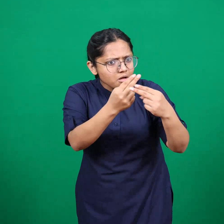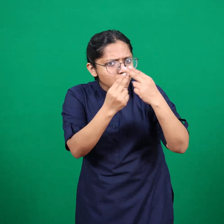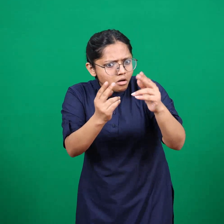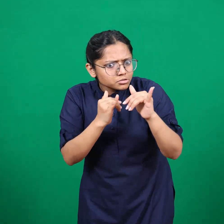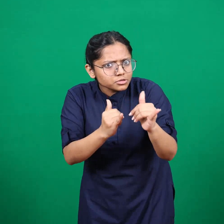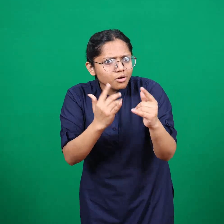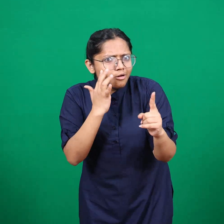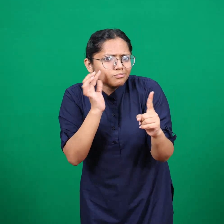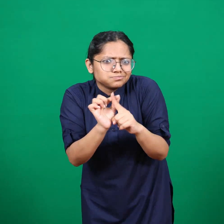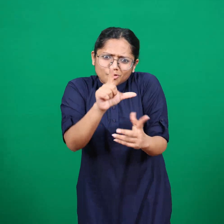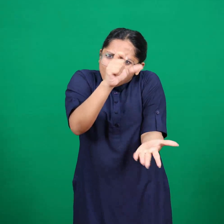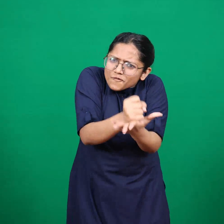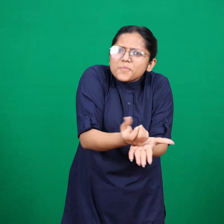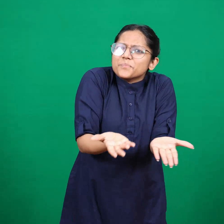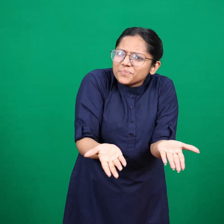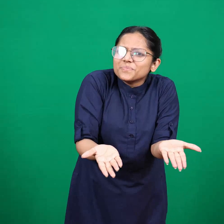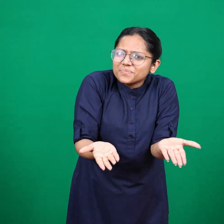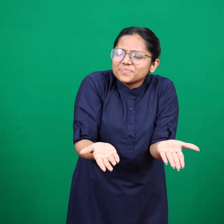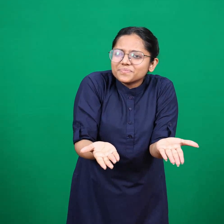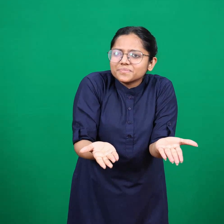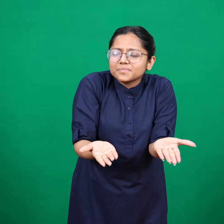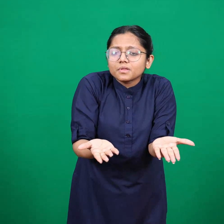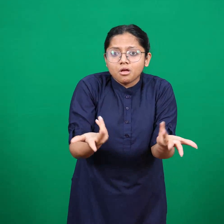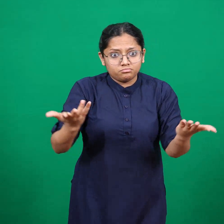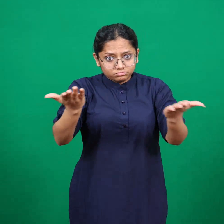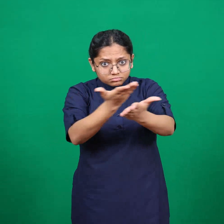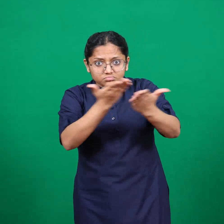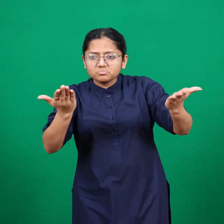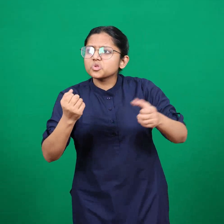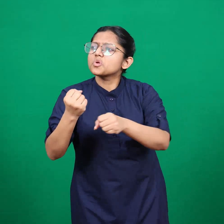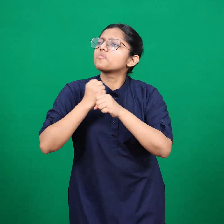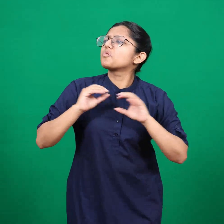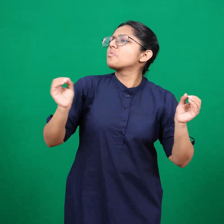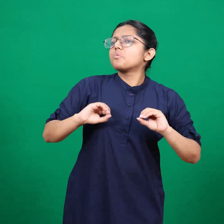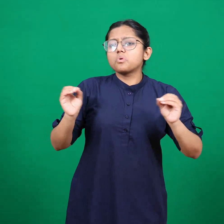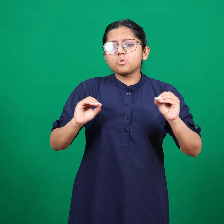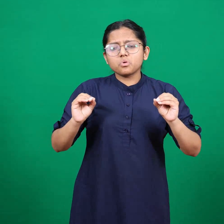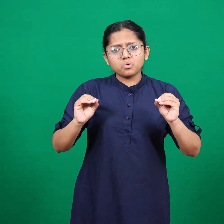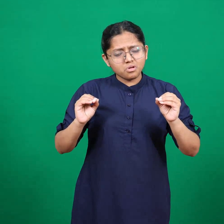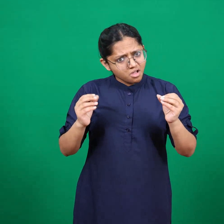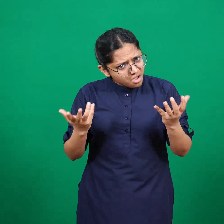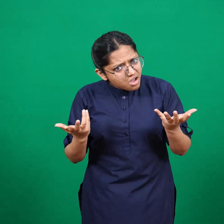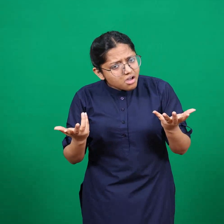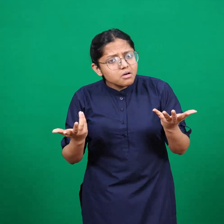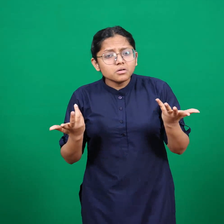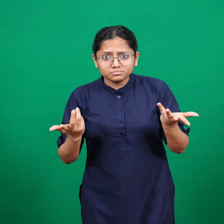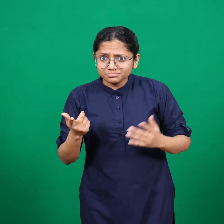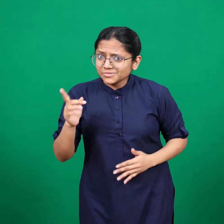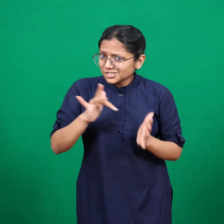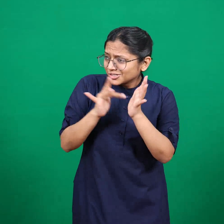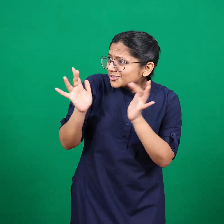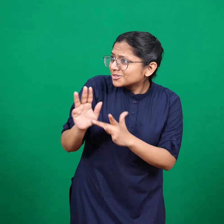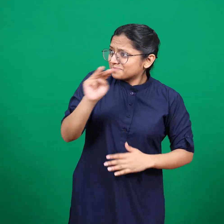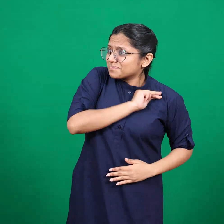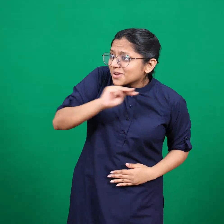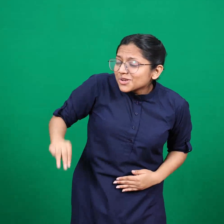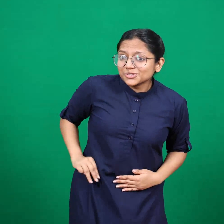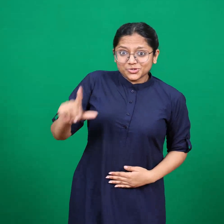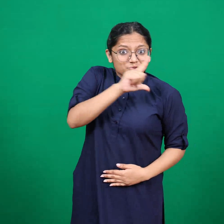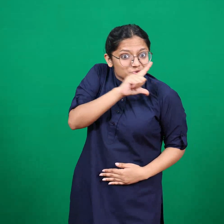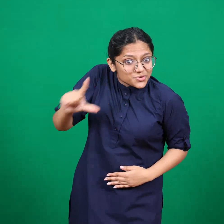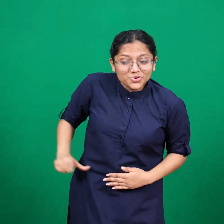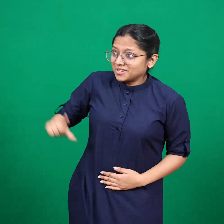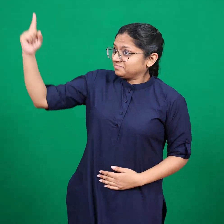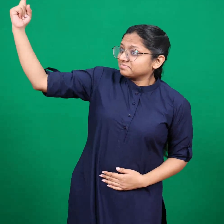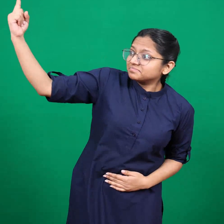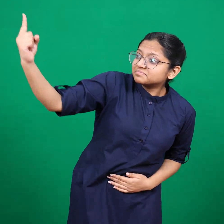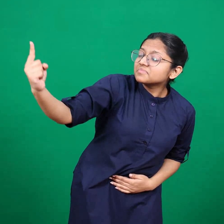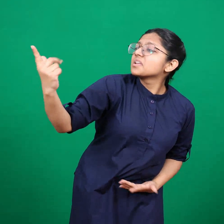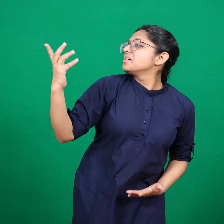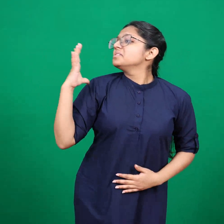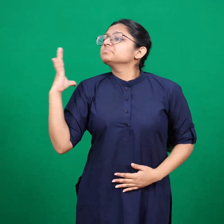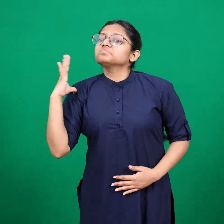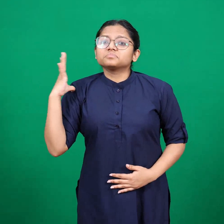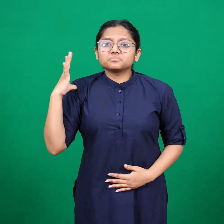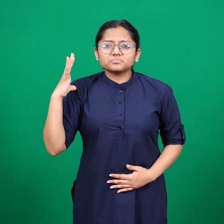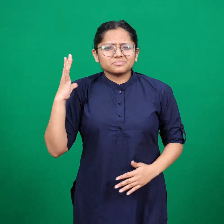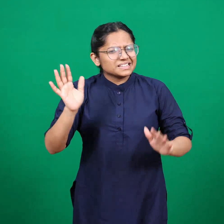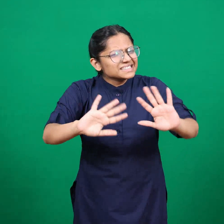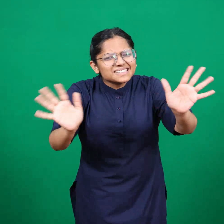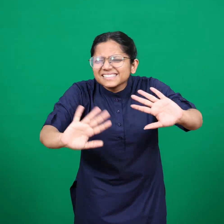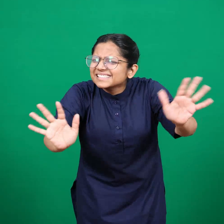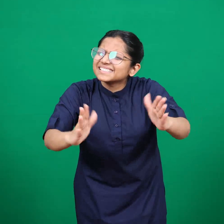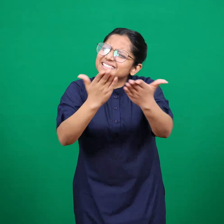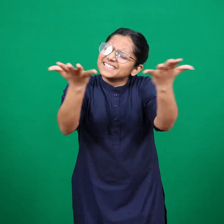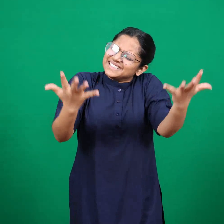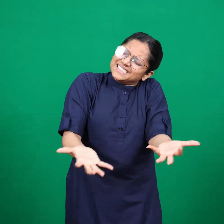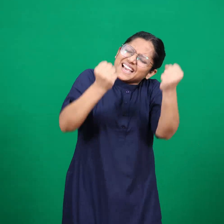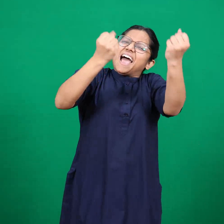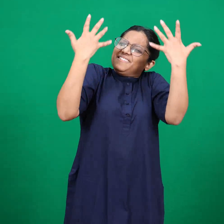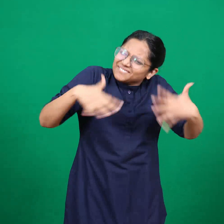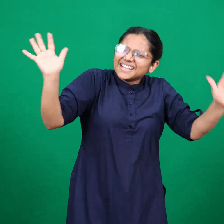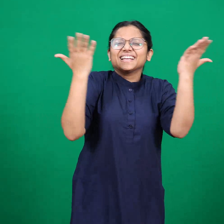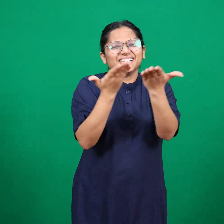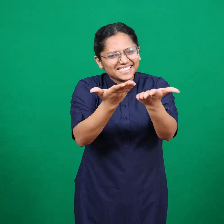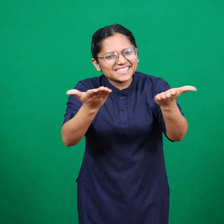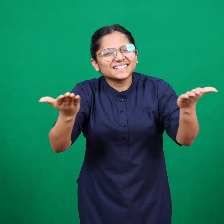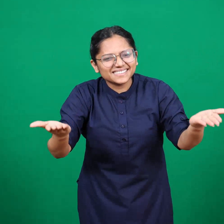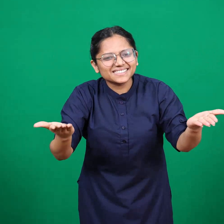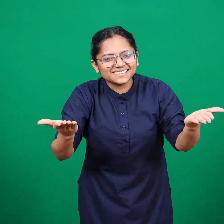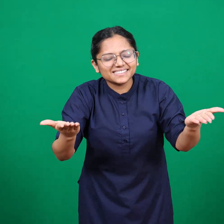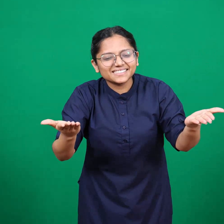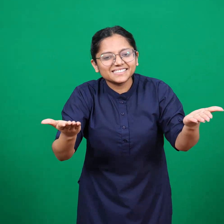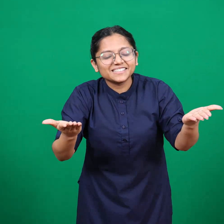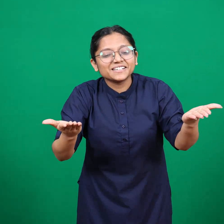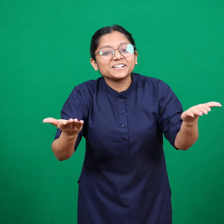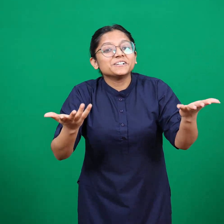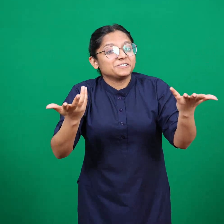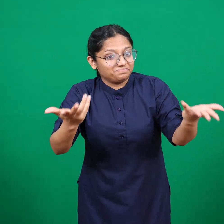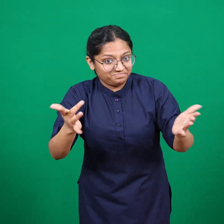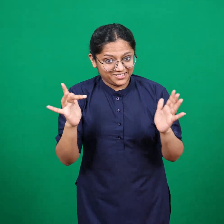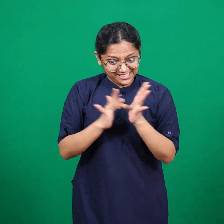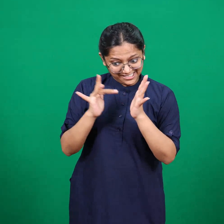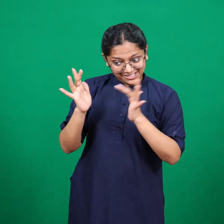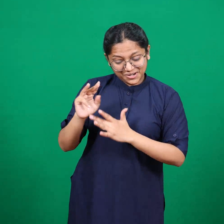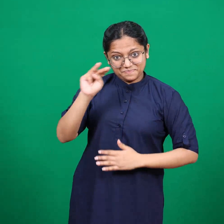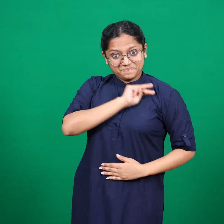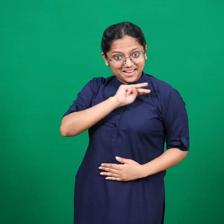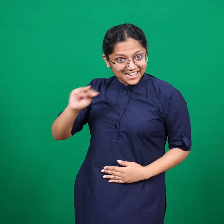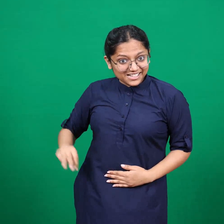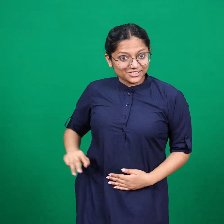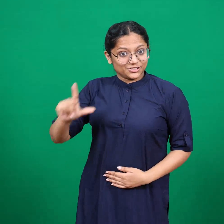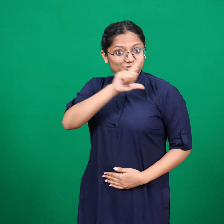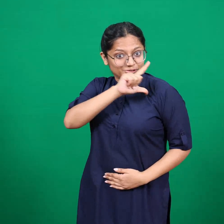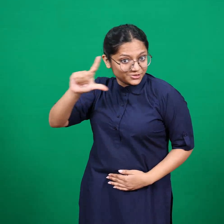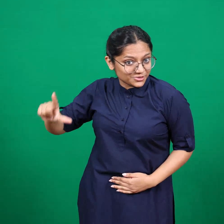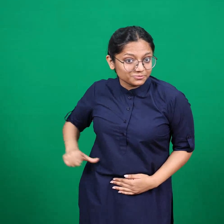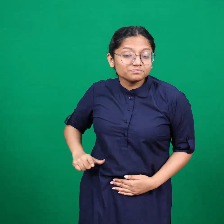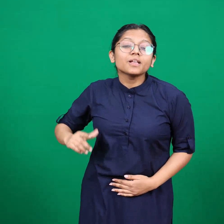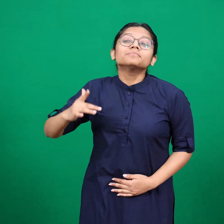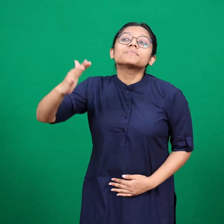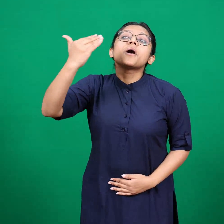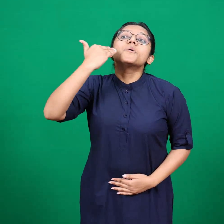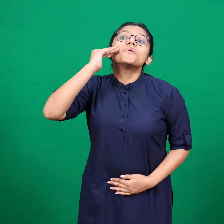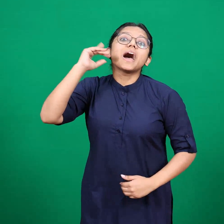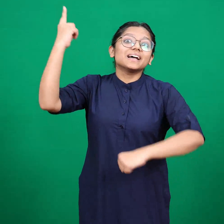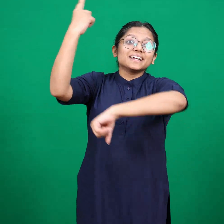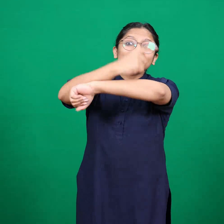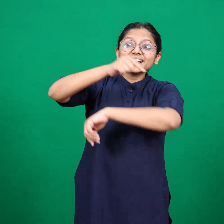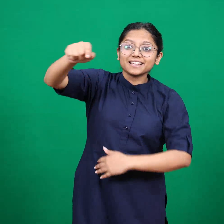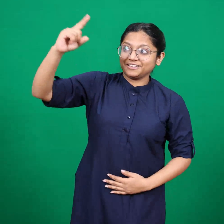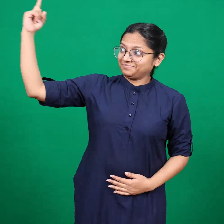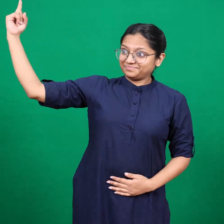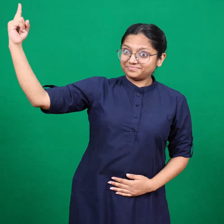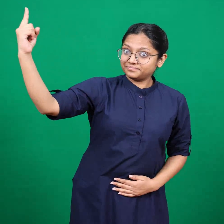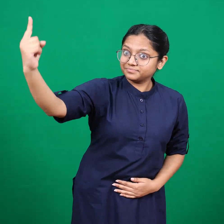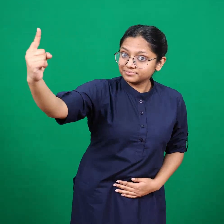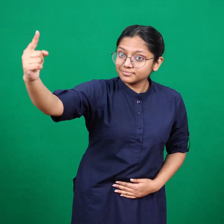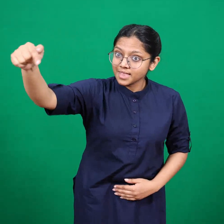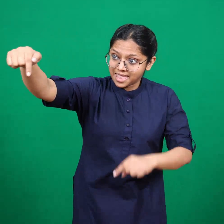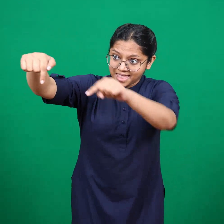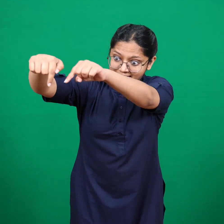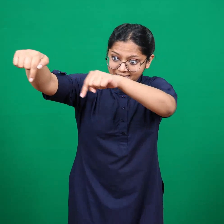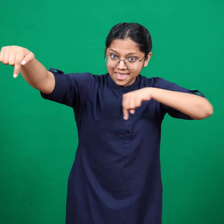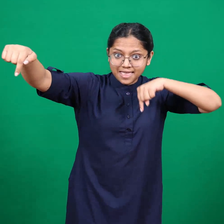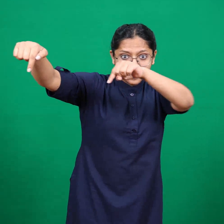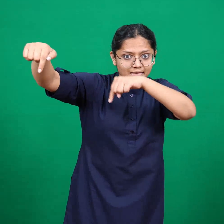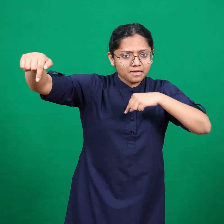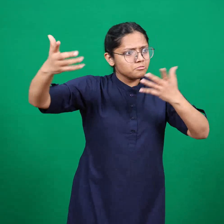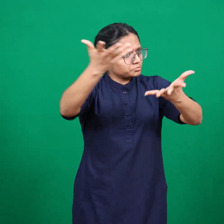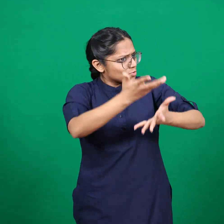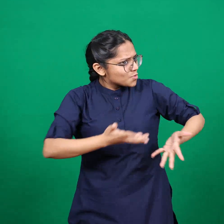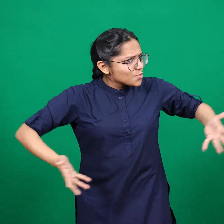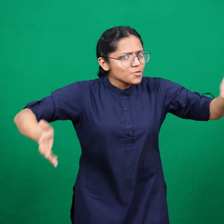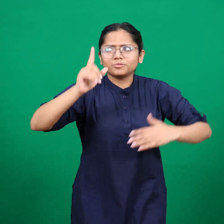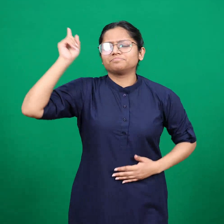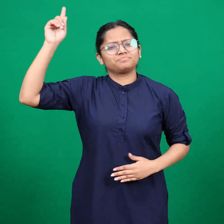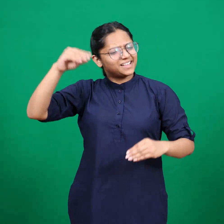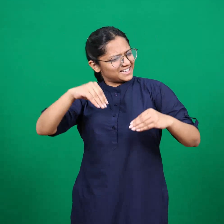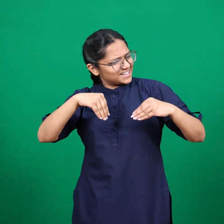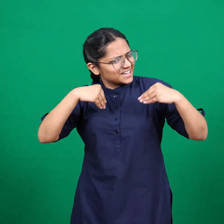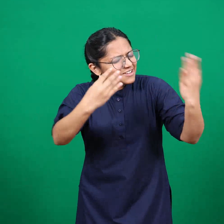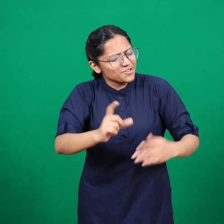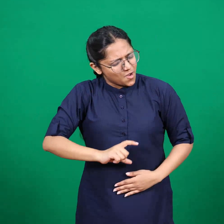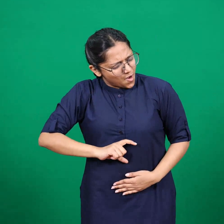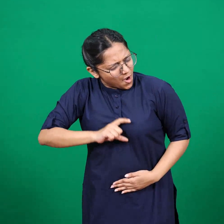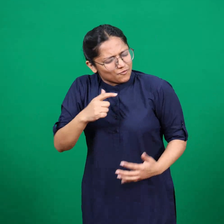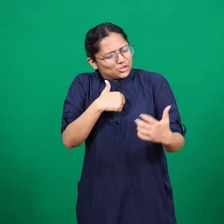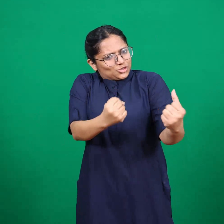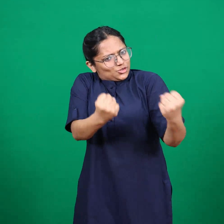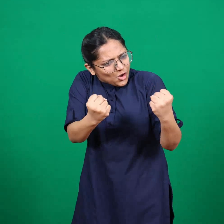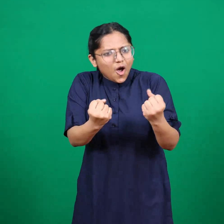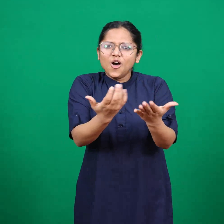Therefore you do not lack any spiritual gift as you eagerly await the revelation of our Lord Jesus Christ.